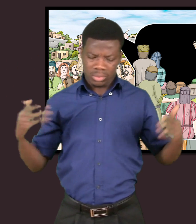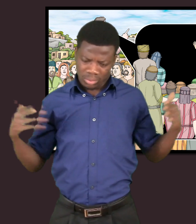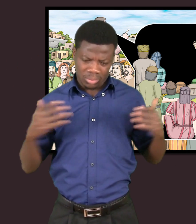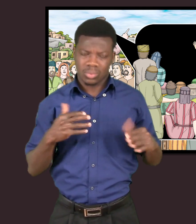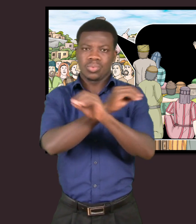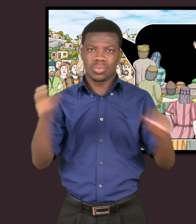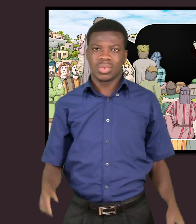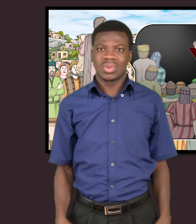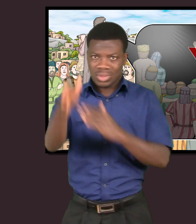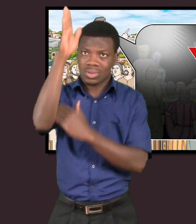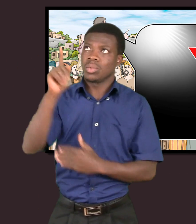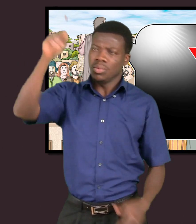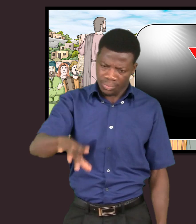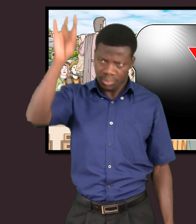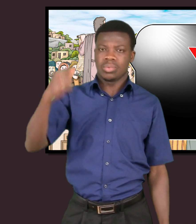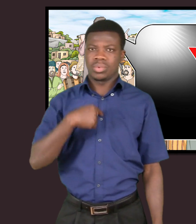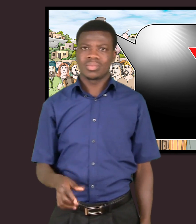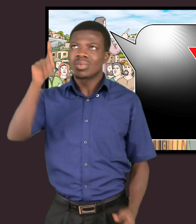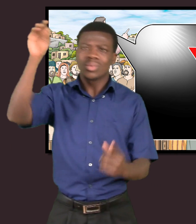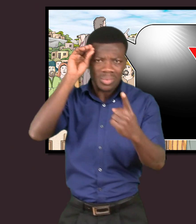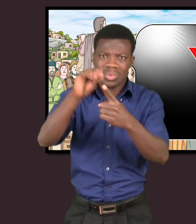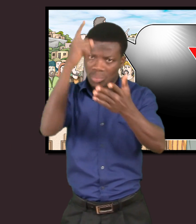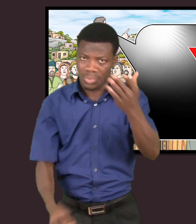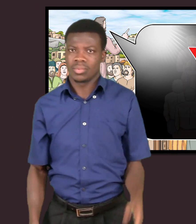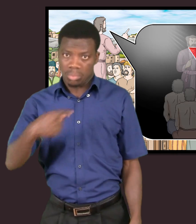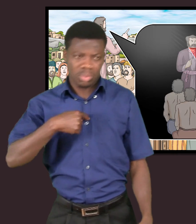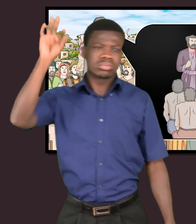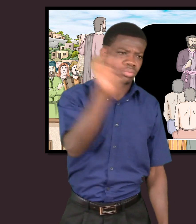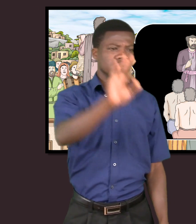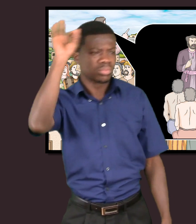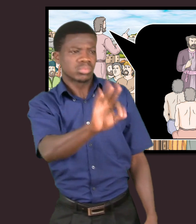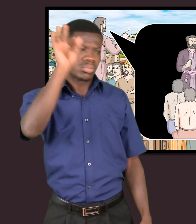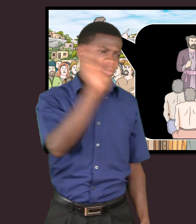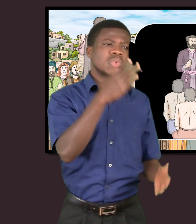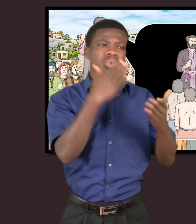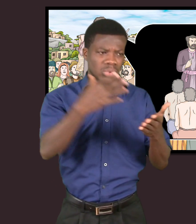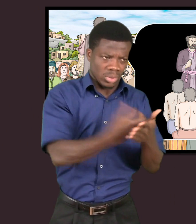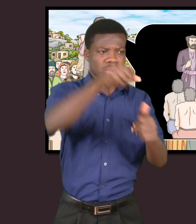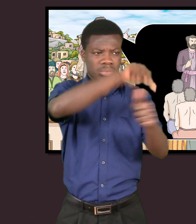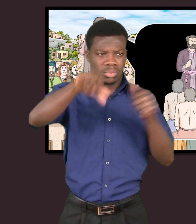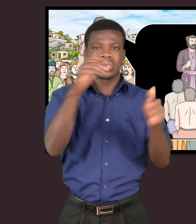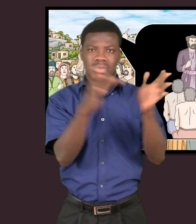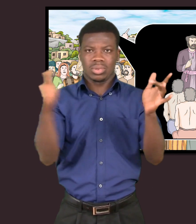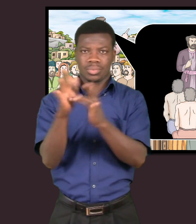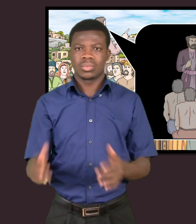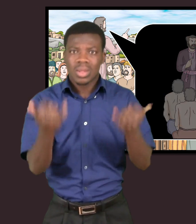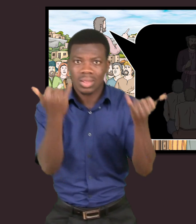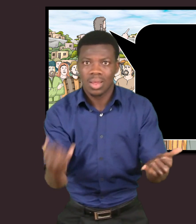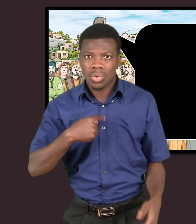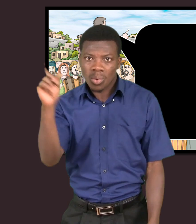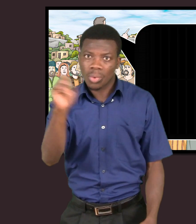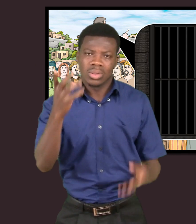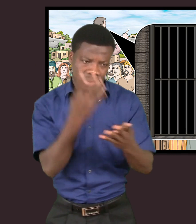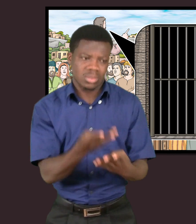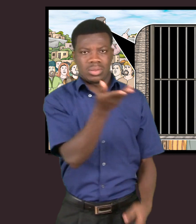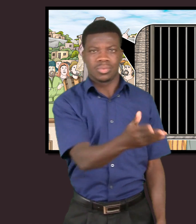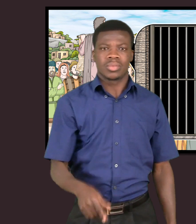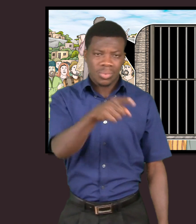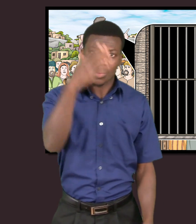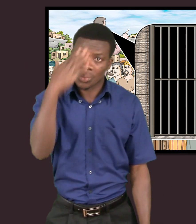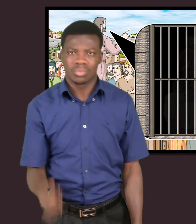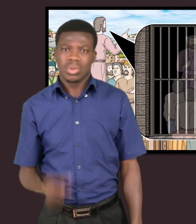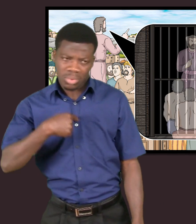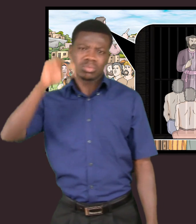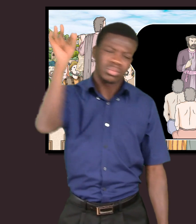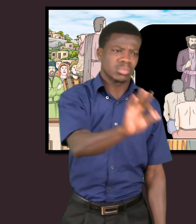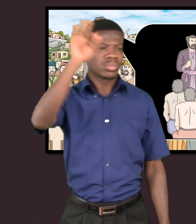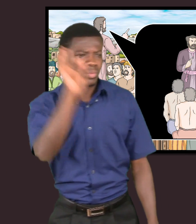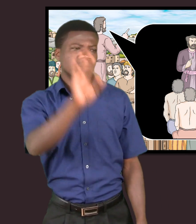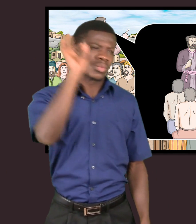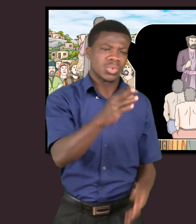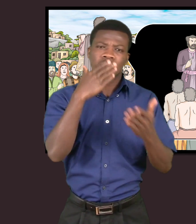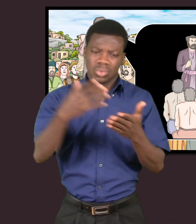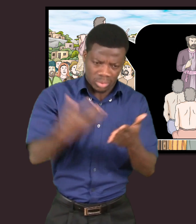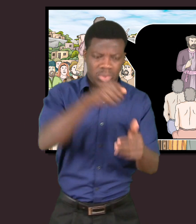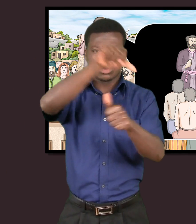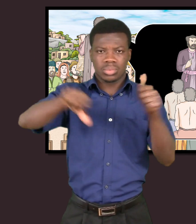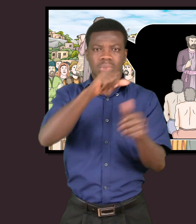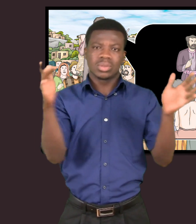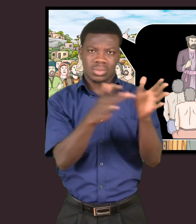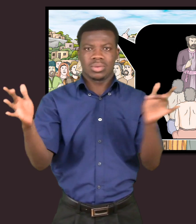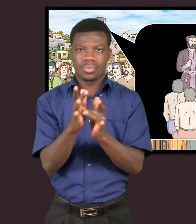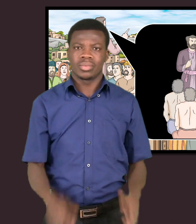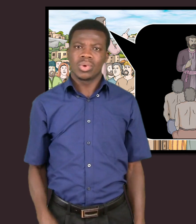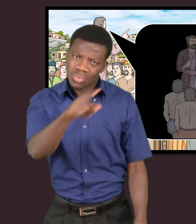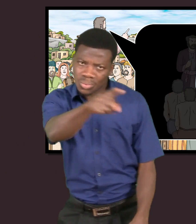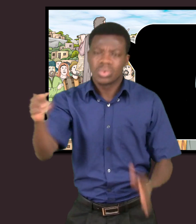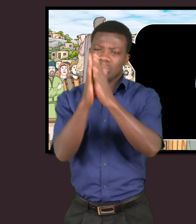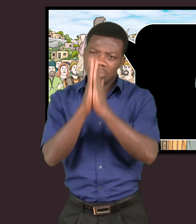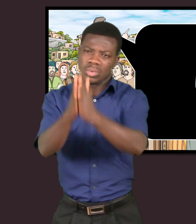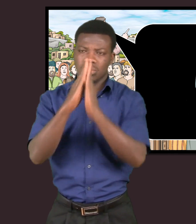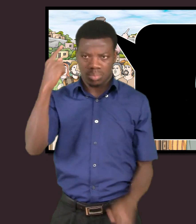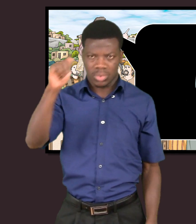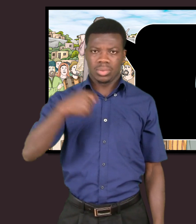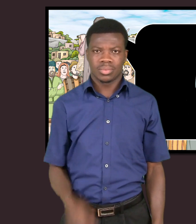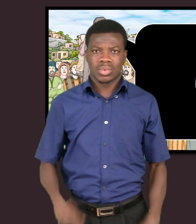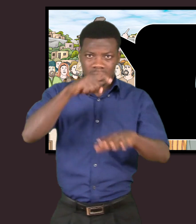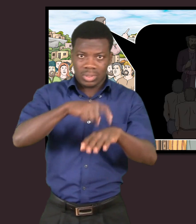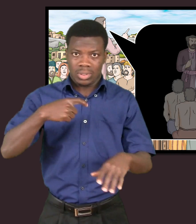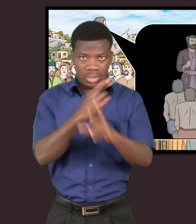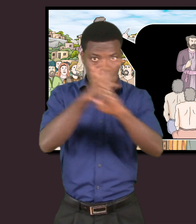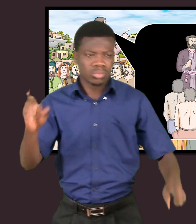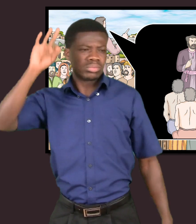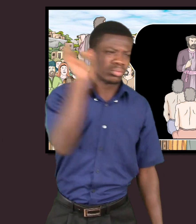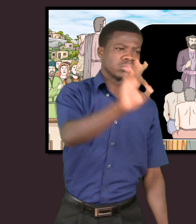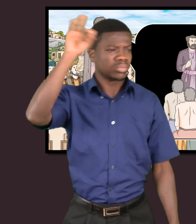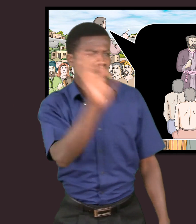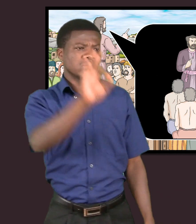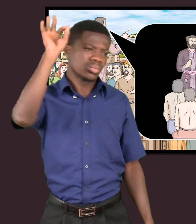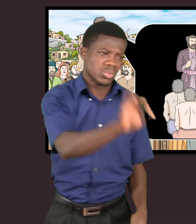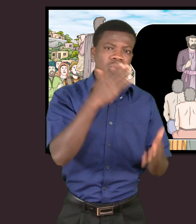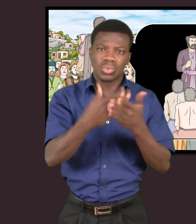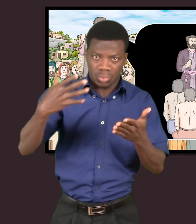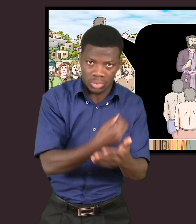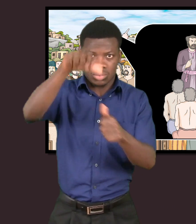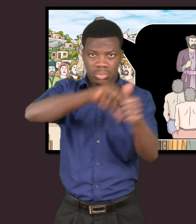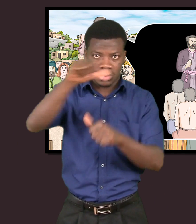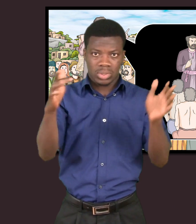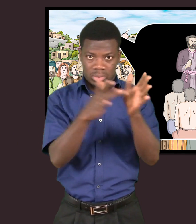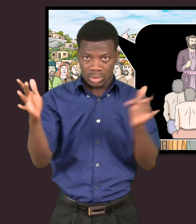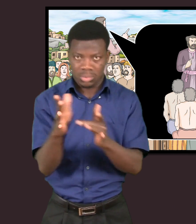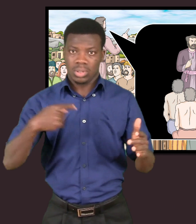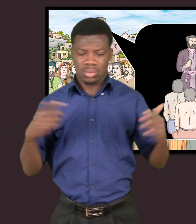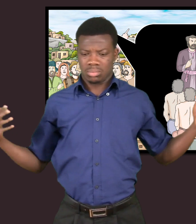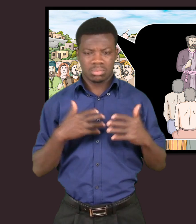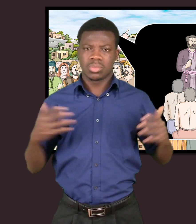Pray also for me, that whenever I open my mouth, words may be given me so that I will boldly make known the mystery of the gospel, for which I am an ambassador in chains.